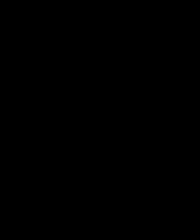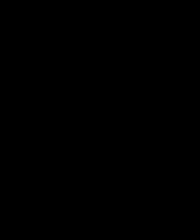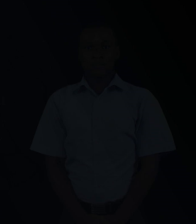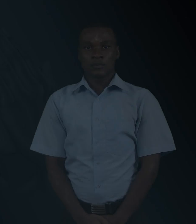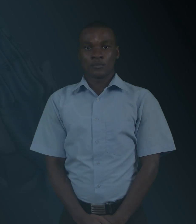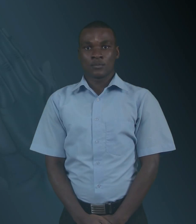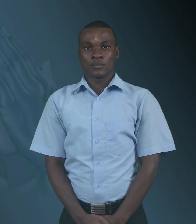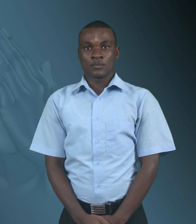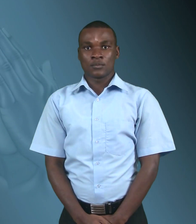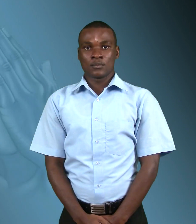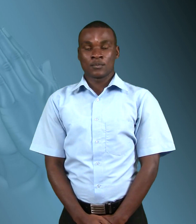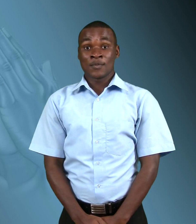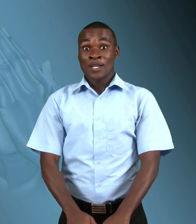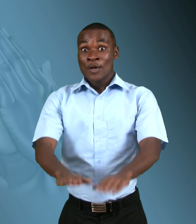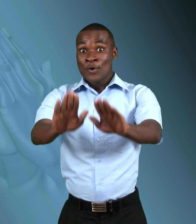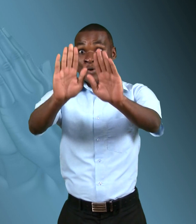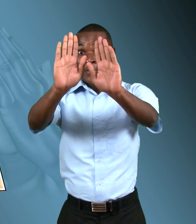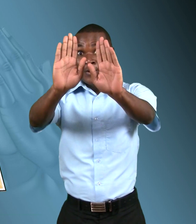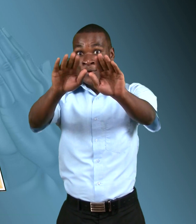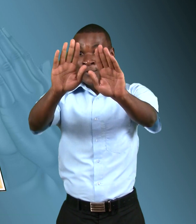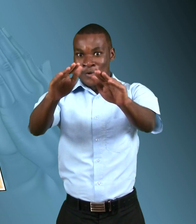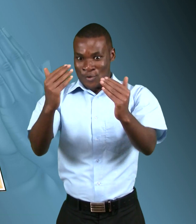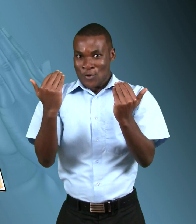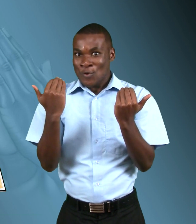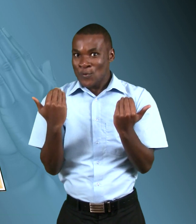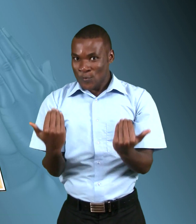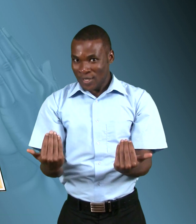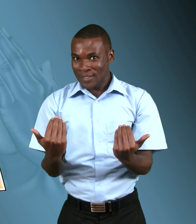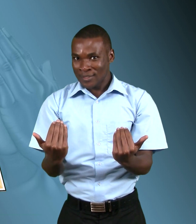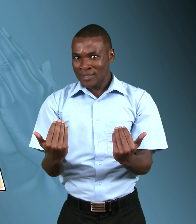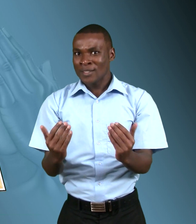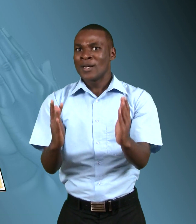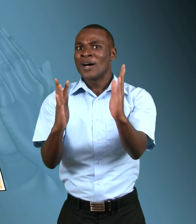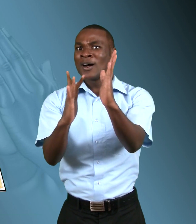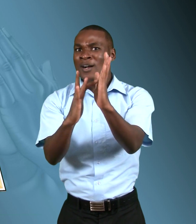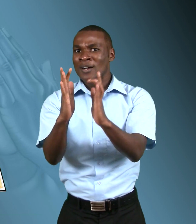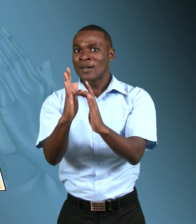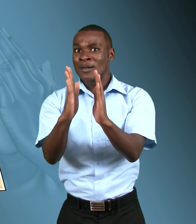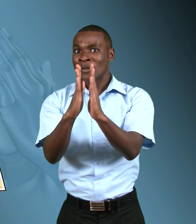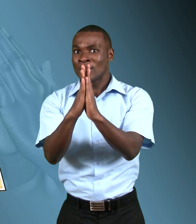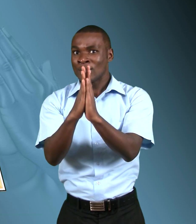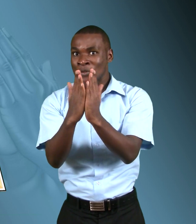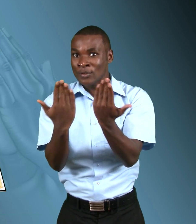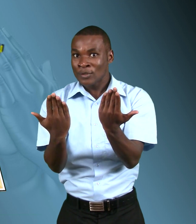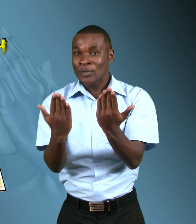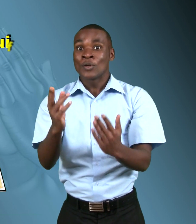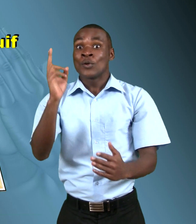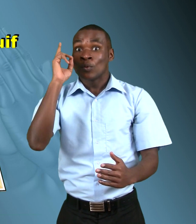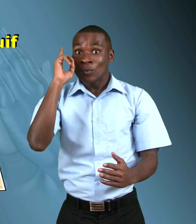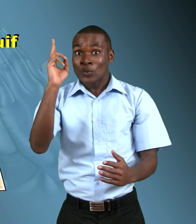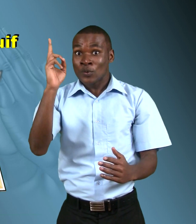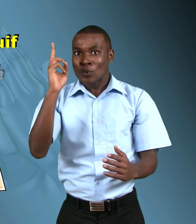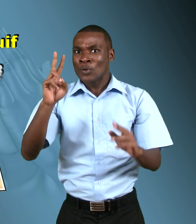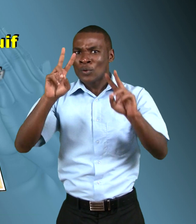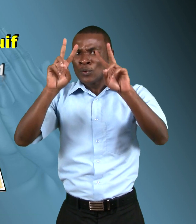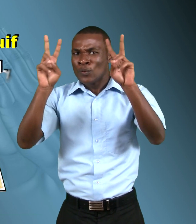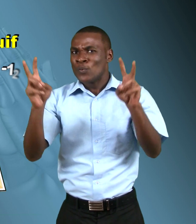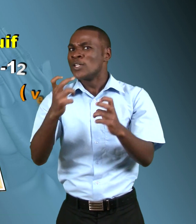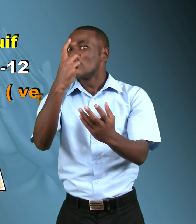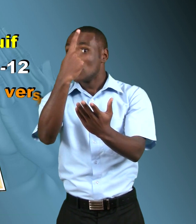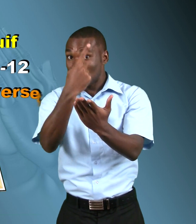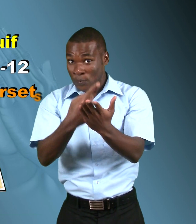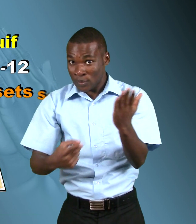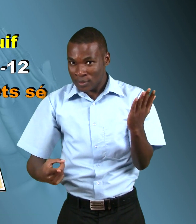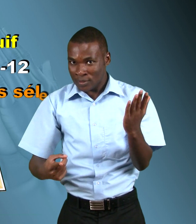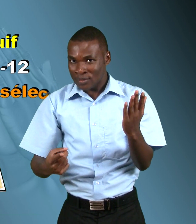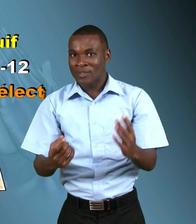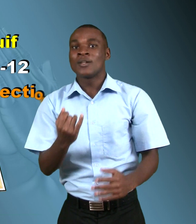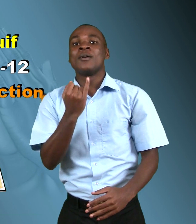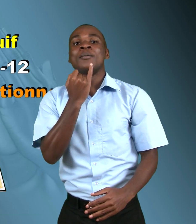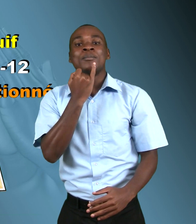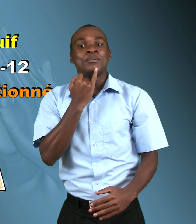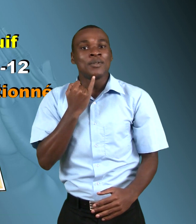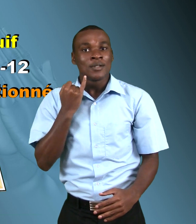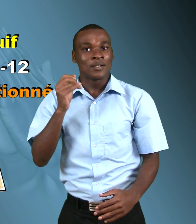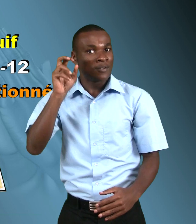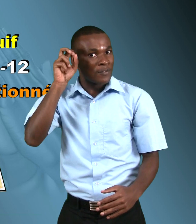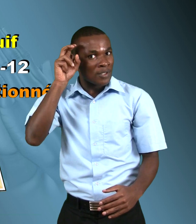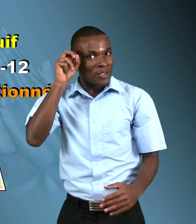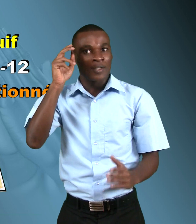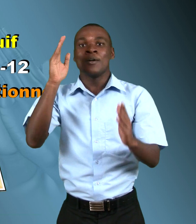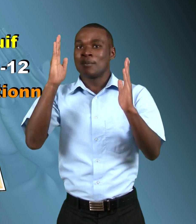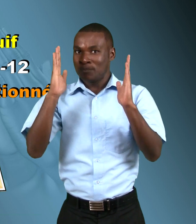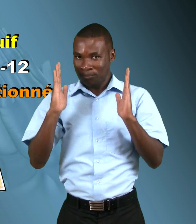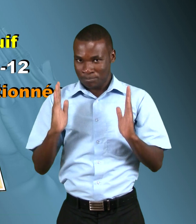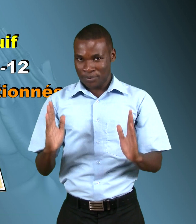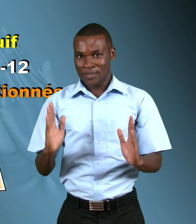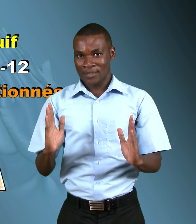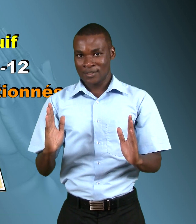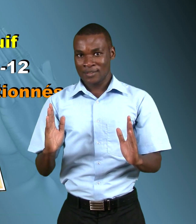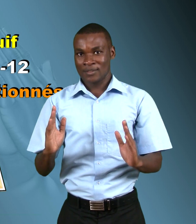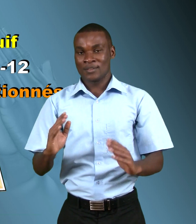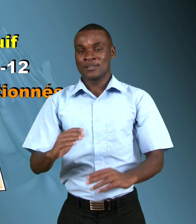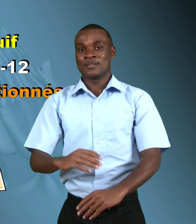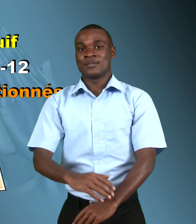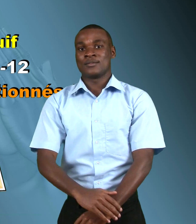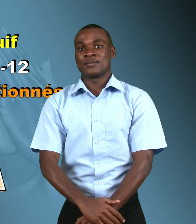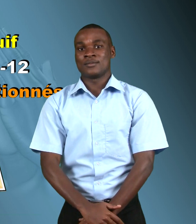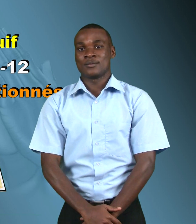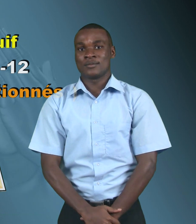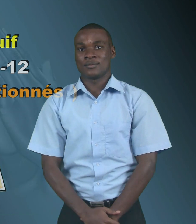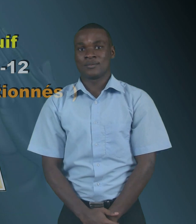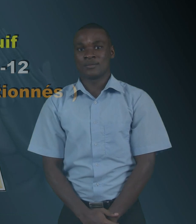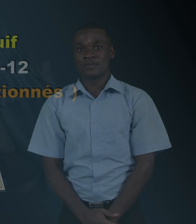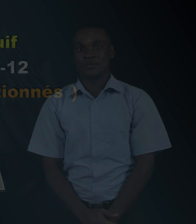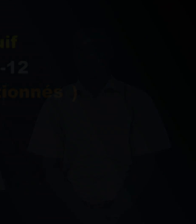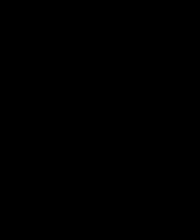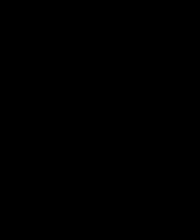Paul and Barnabas' mission and a Jewish sorcerer